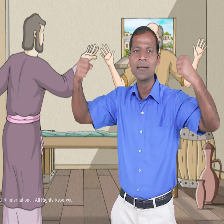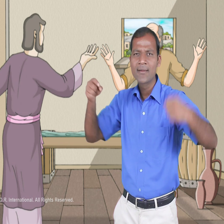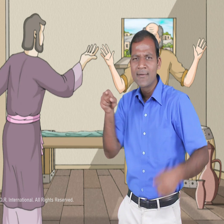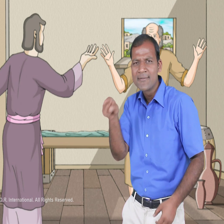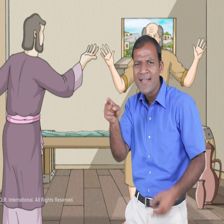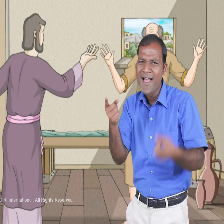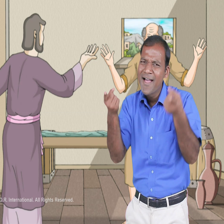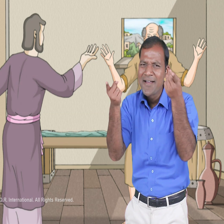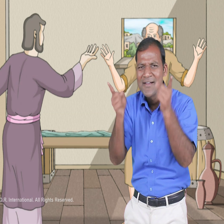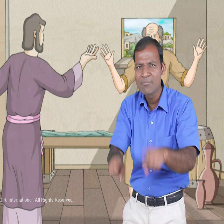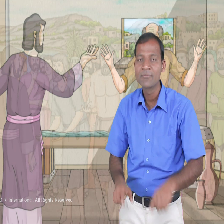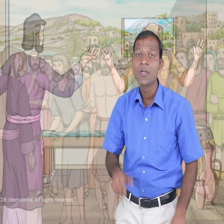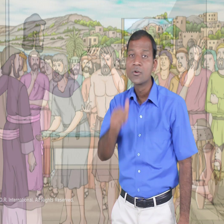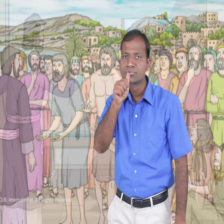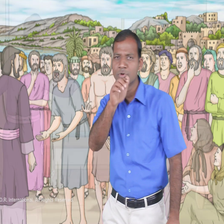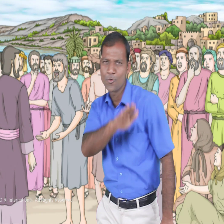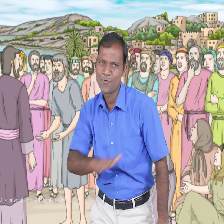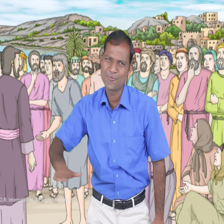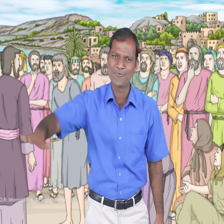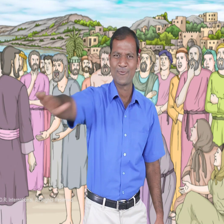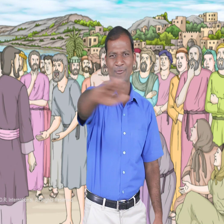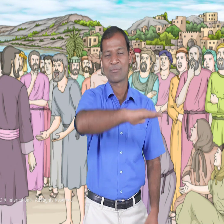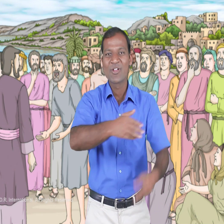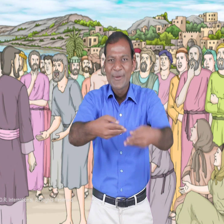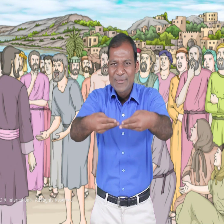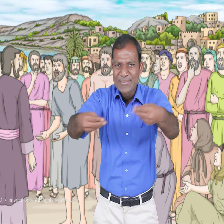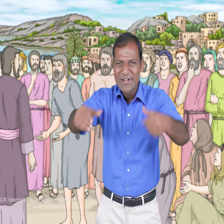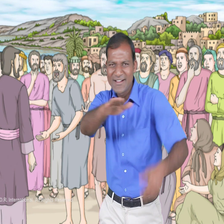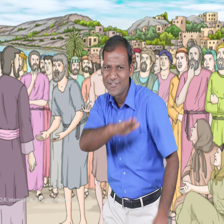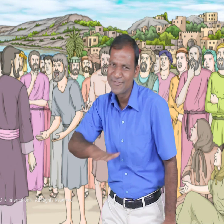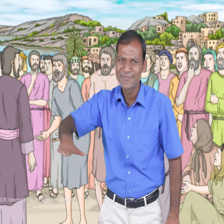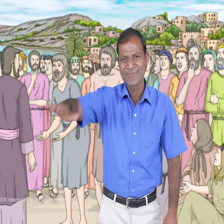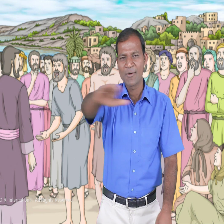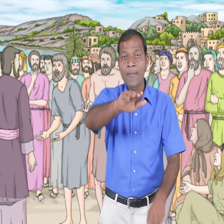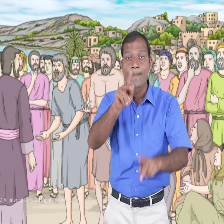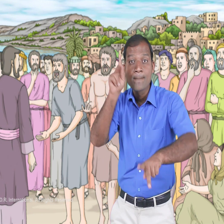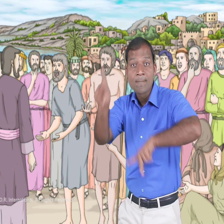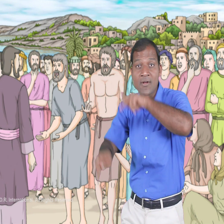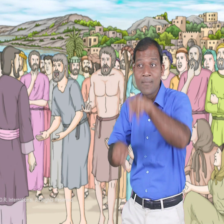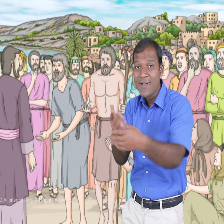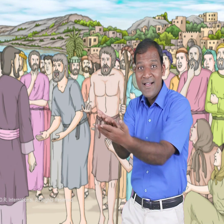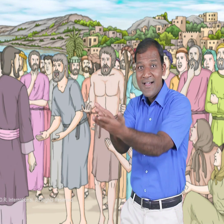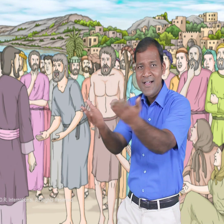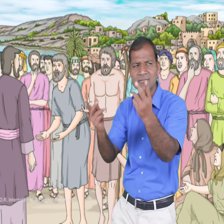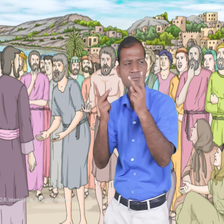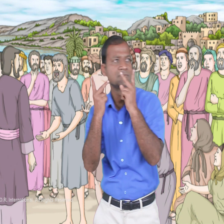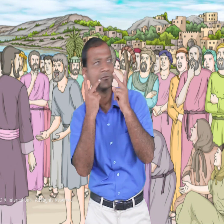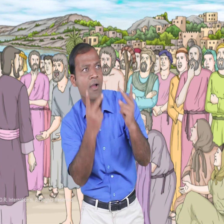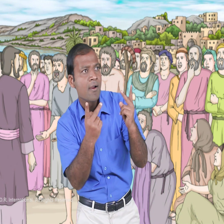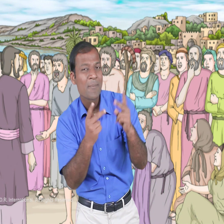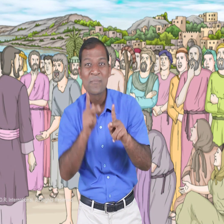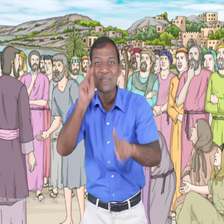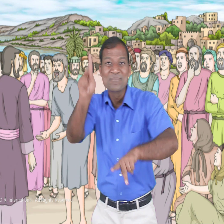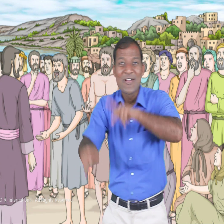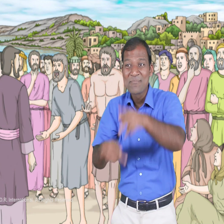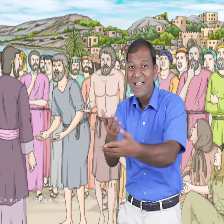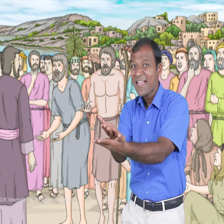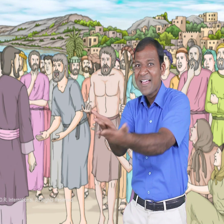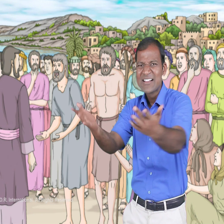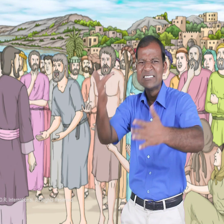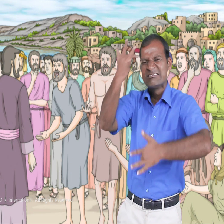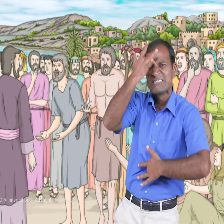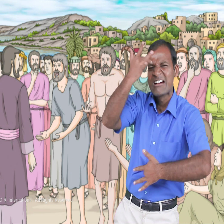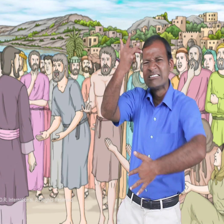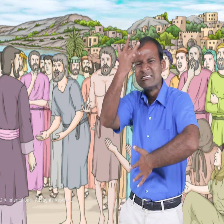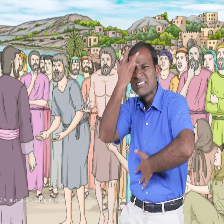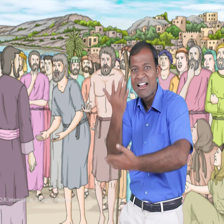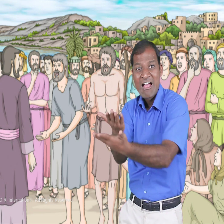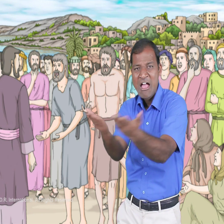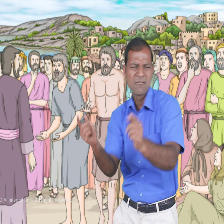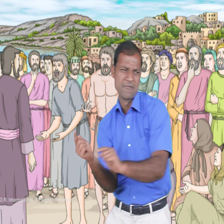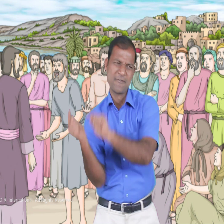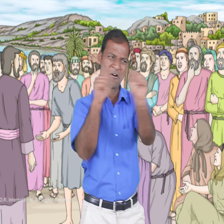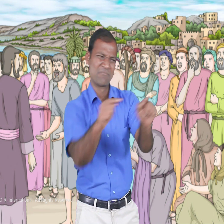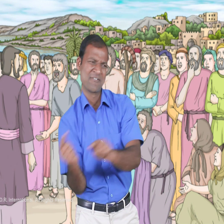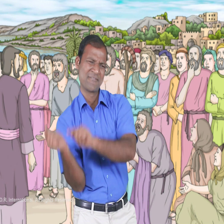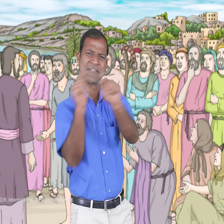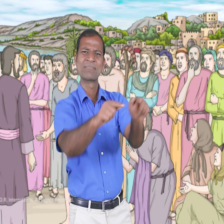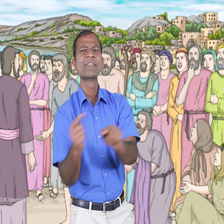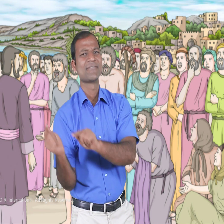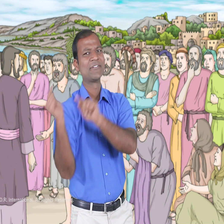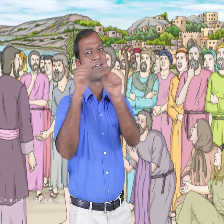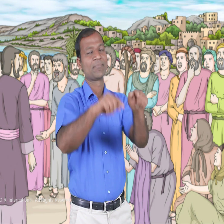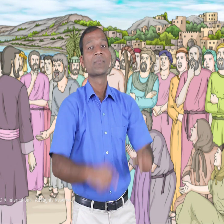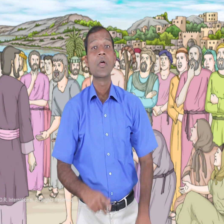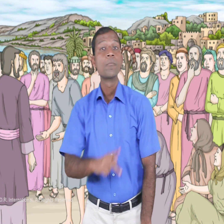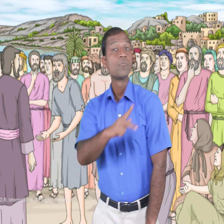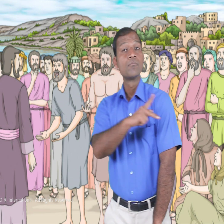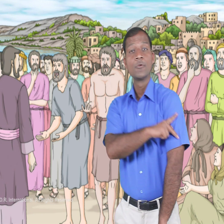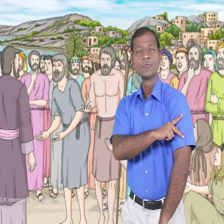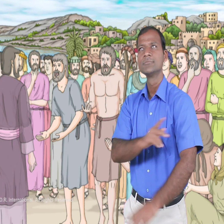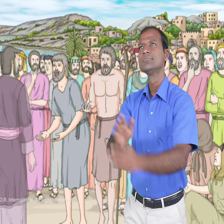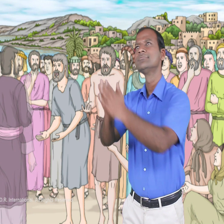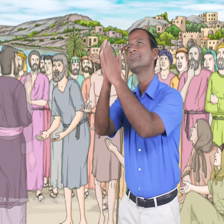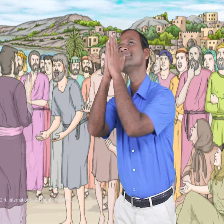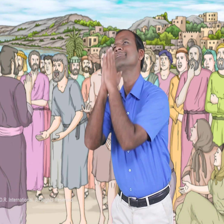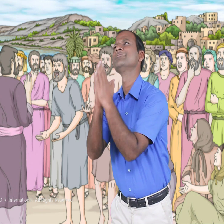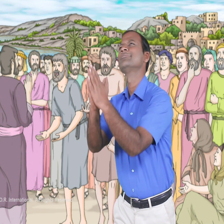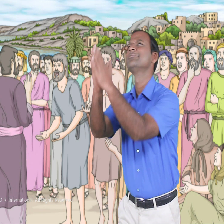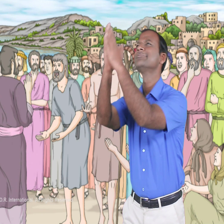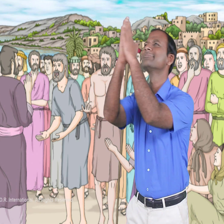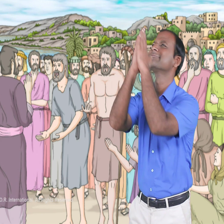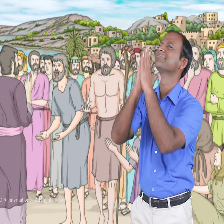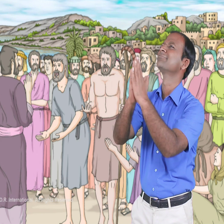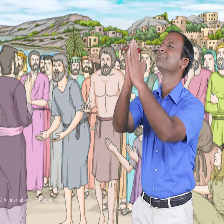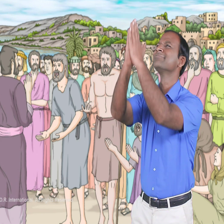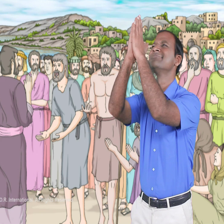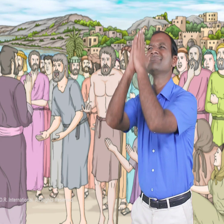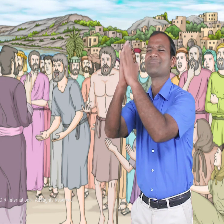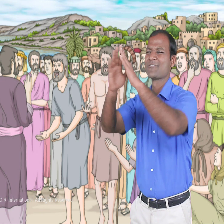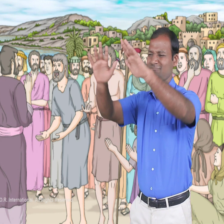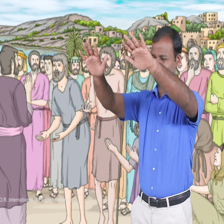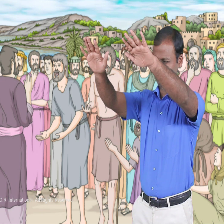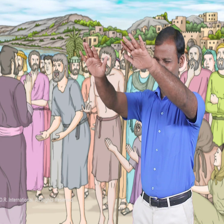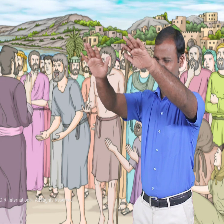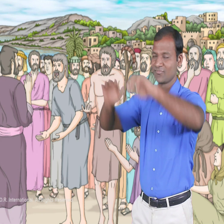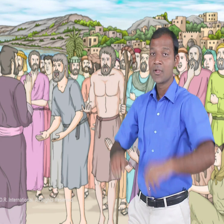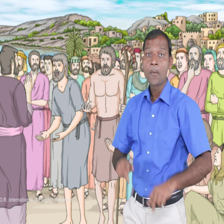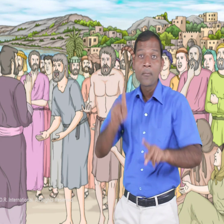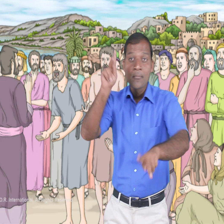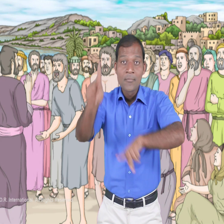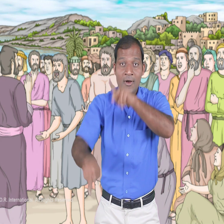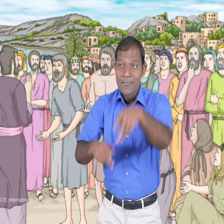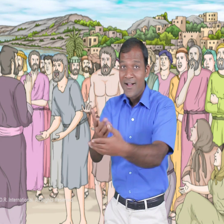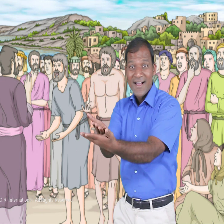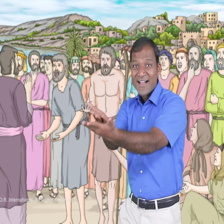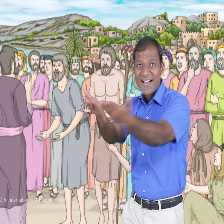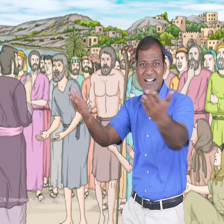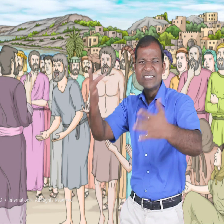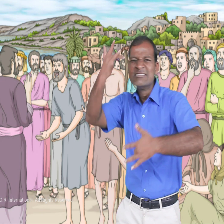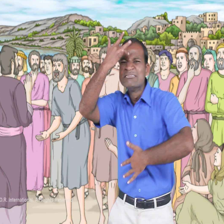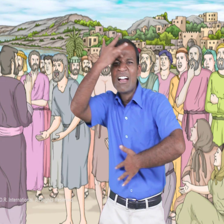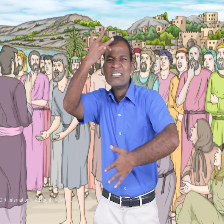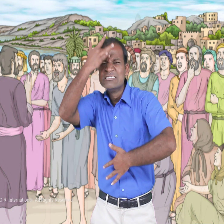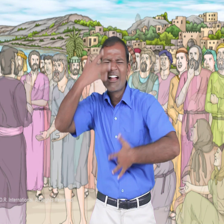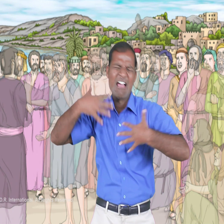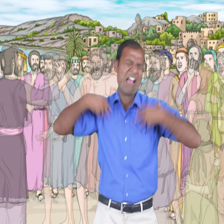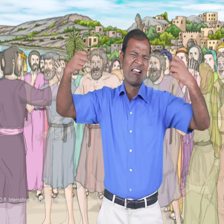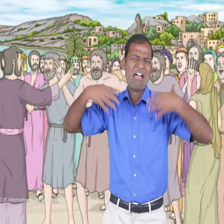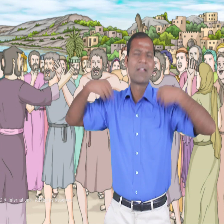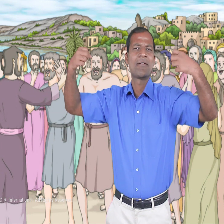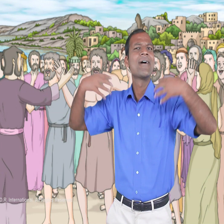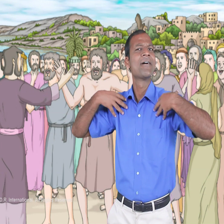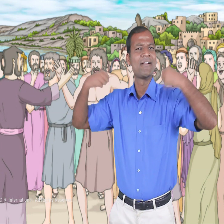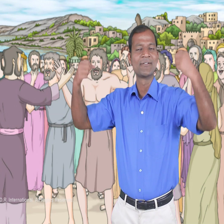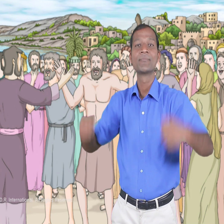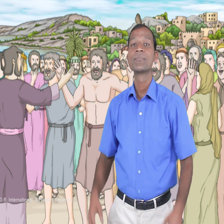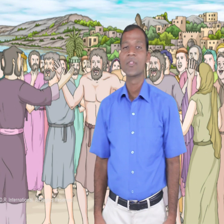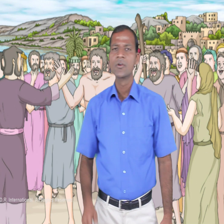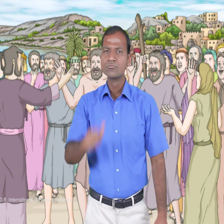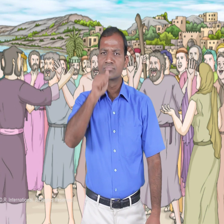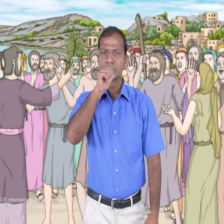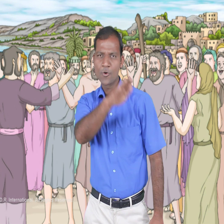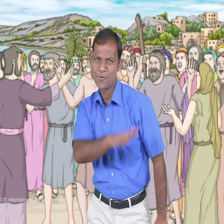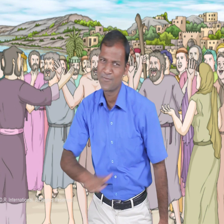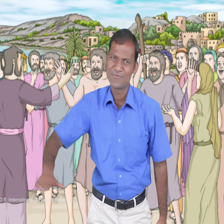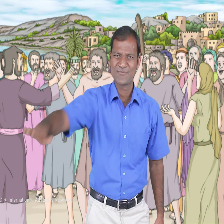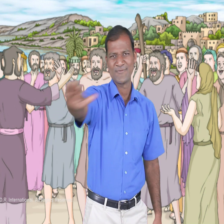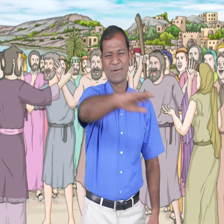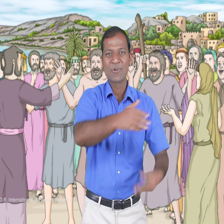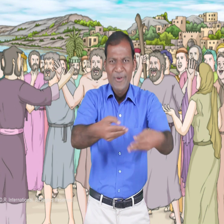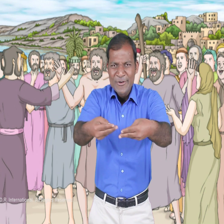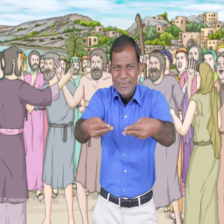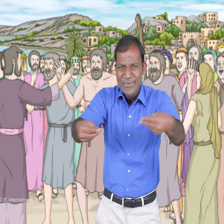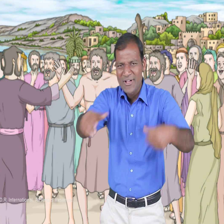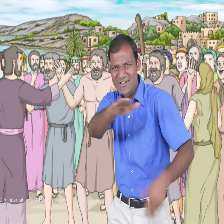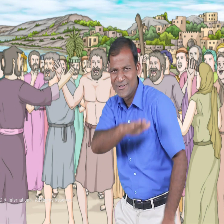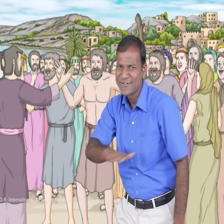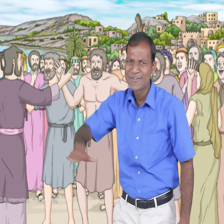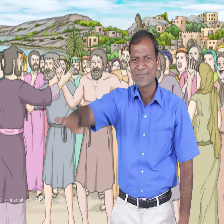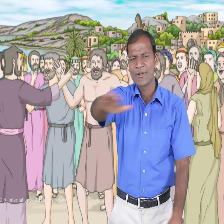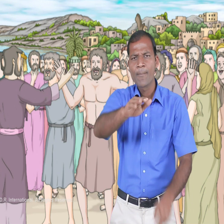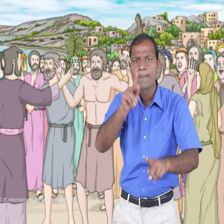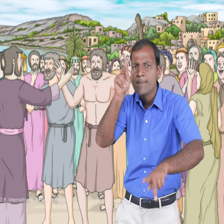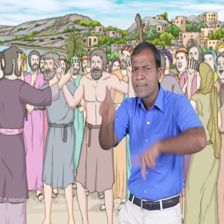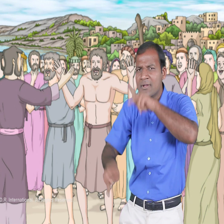After this had happened, the rest of the sick on the island came and were cured as well.